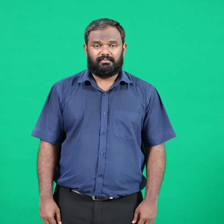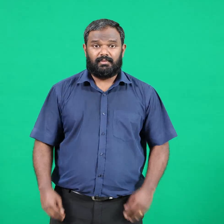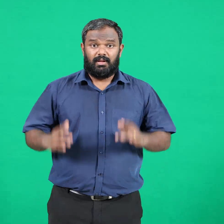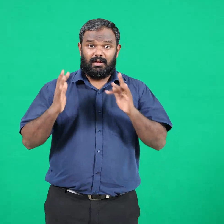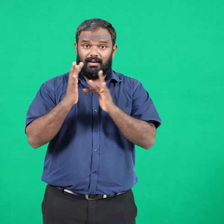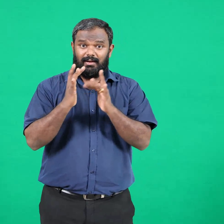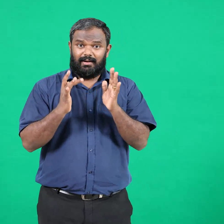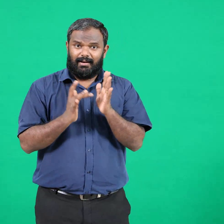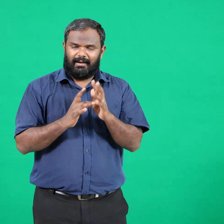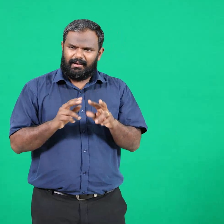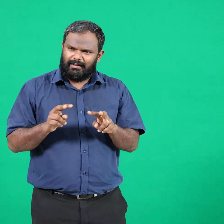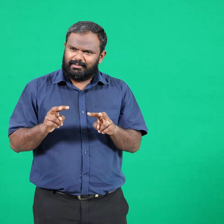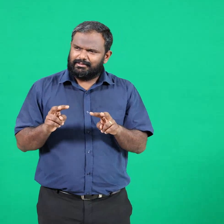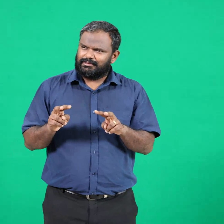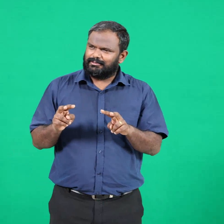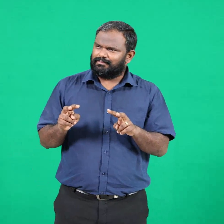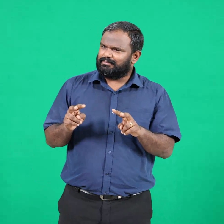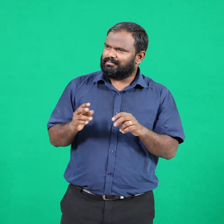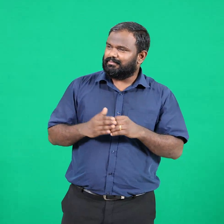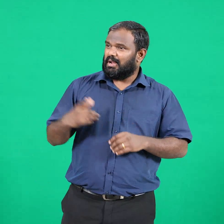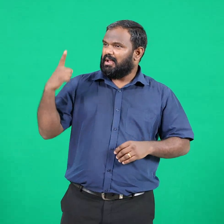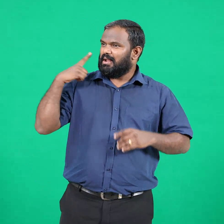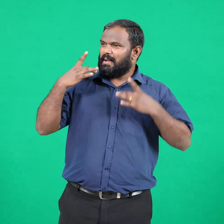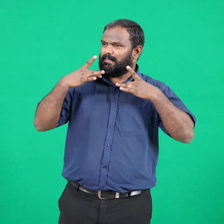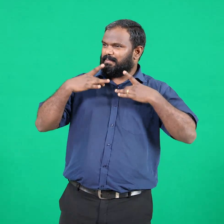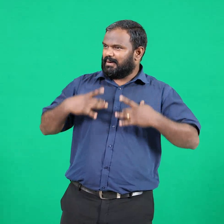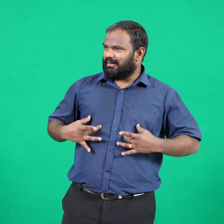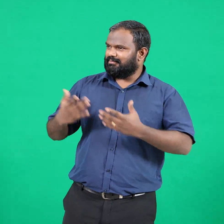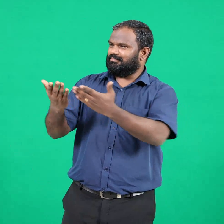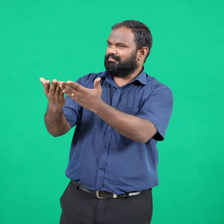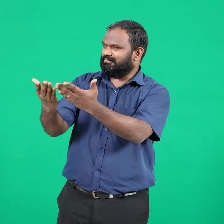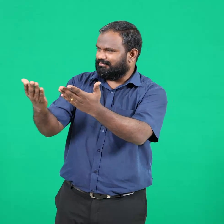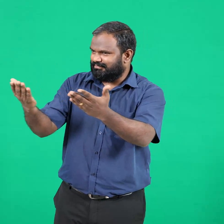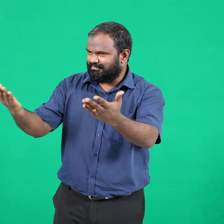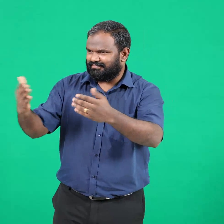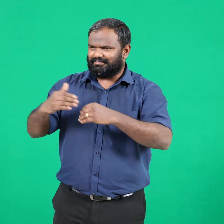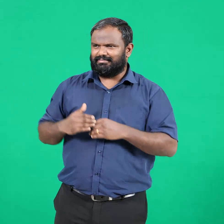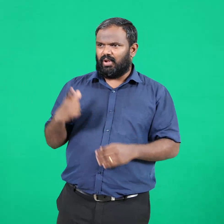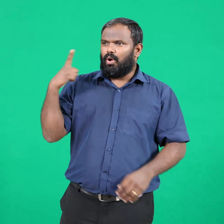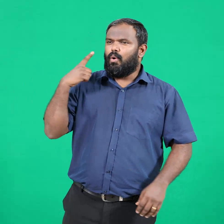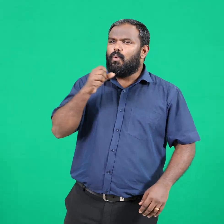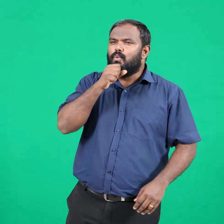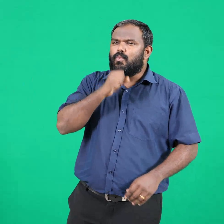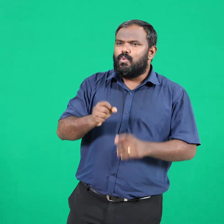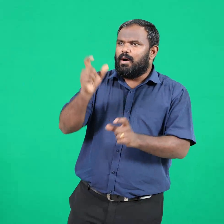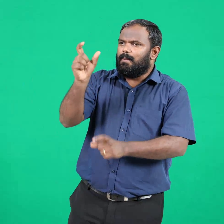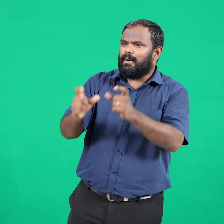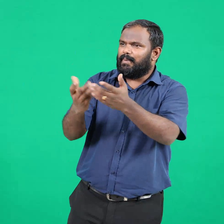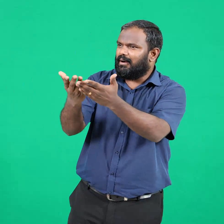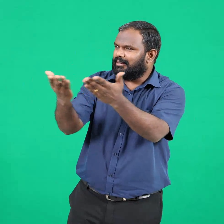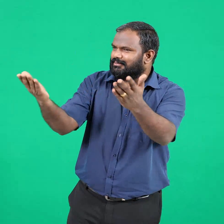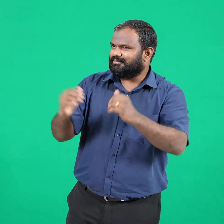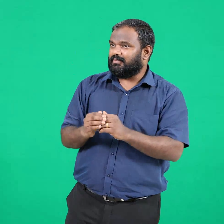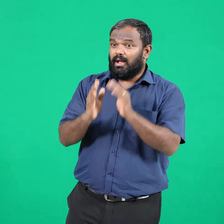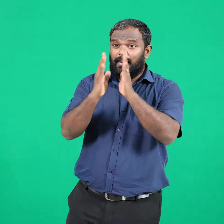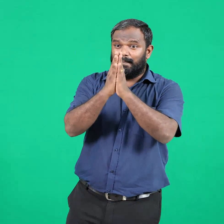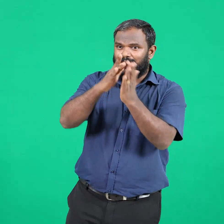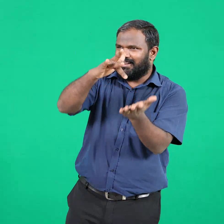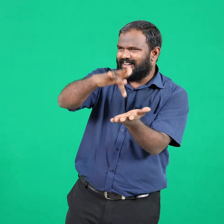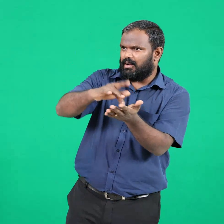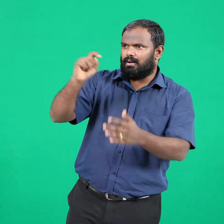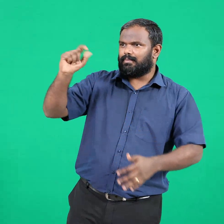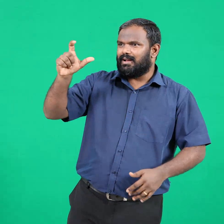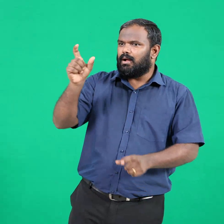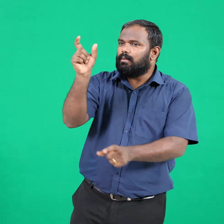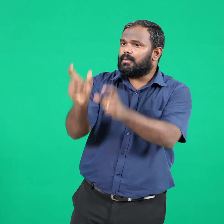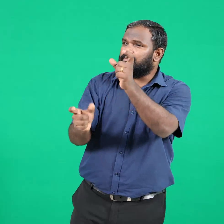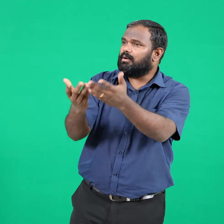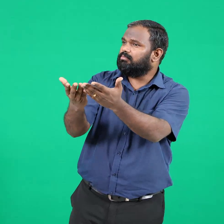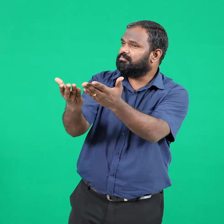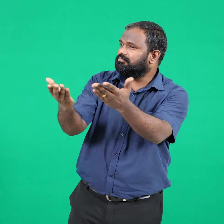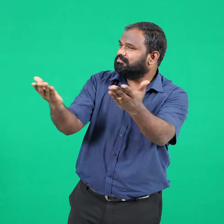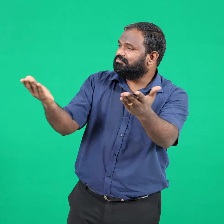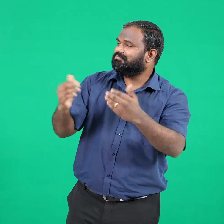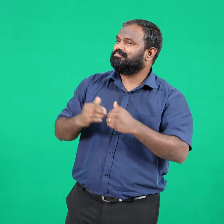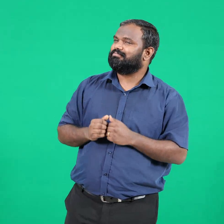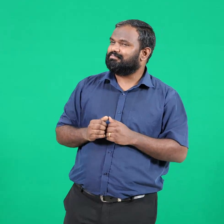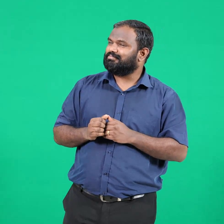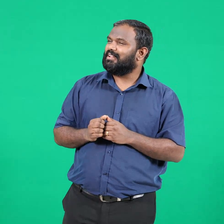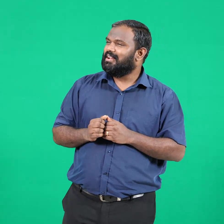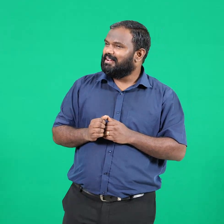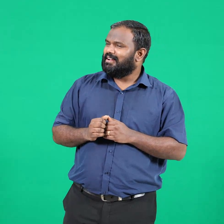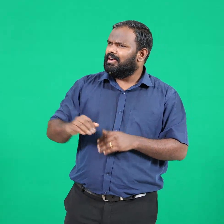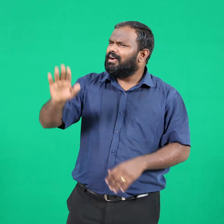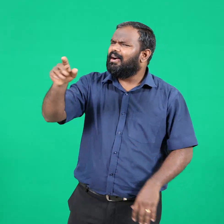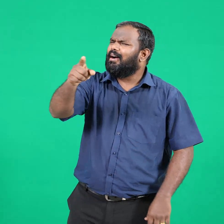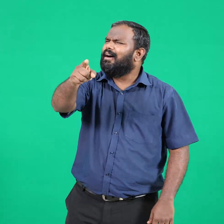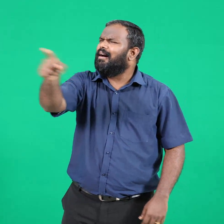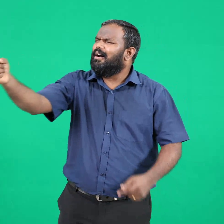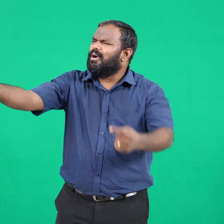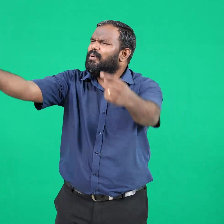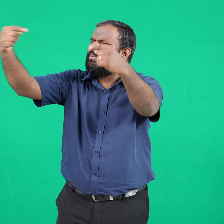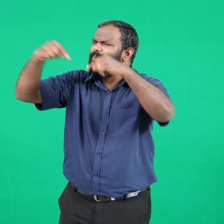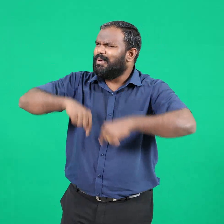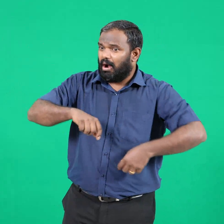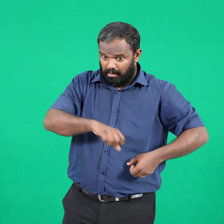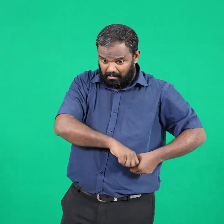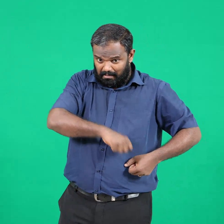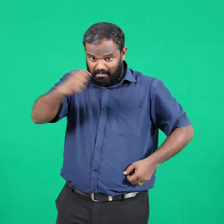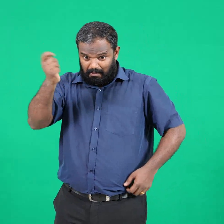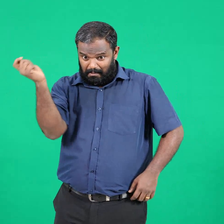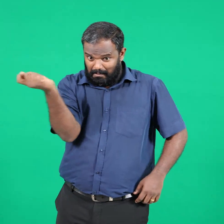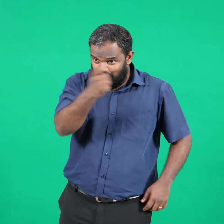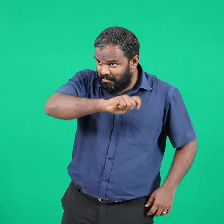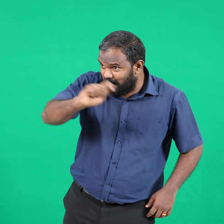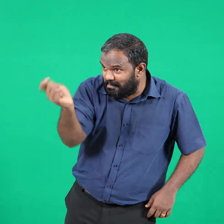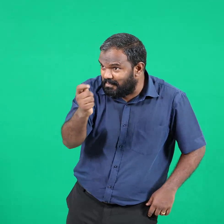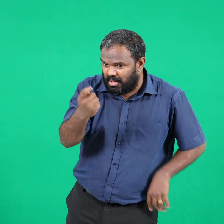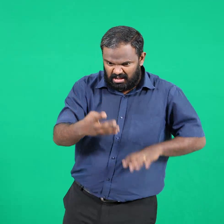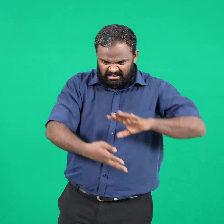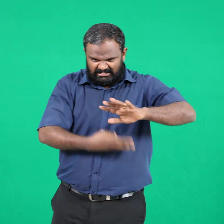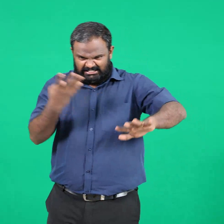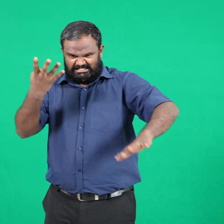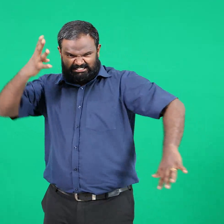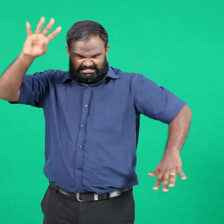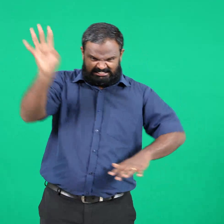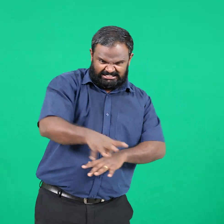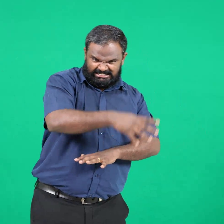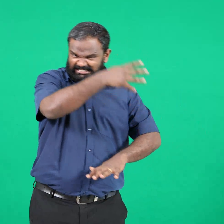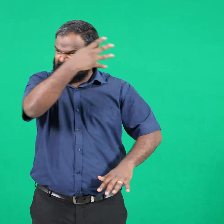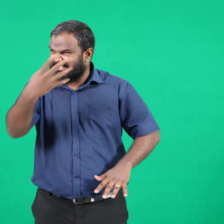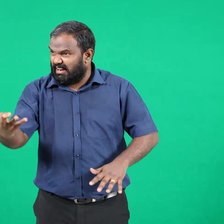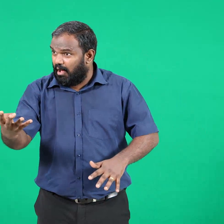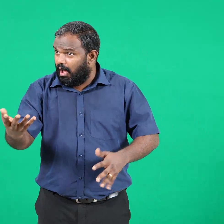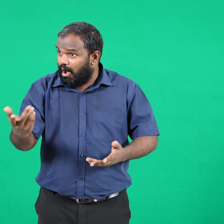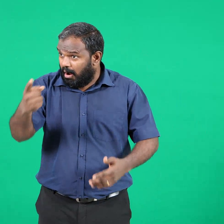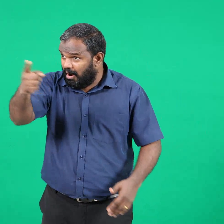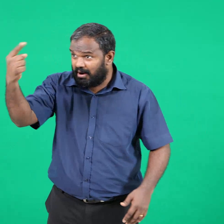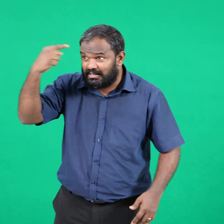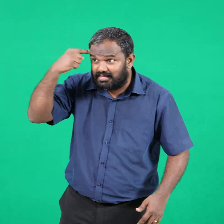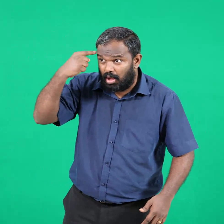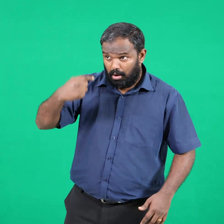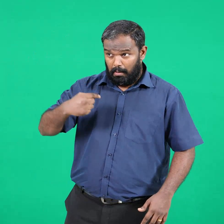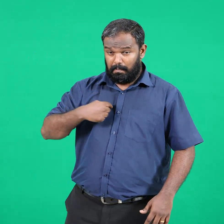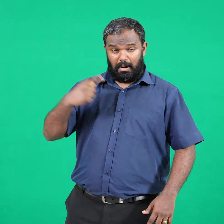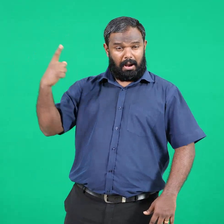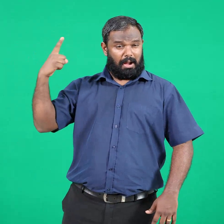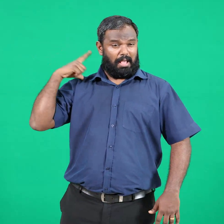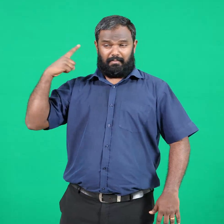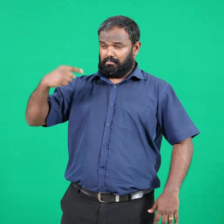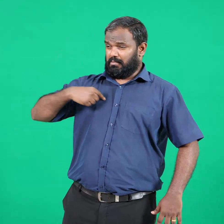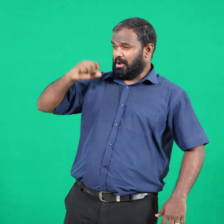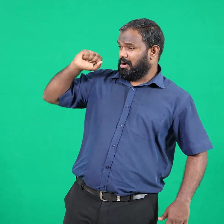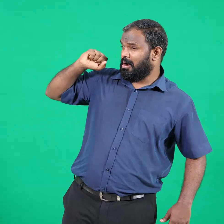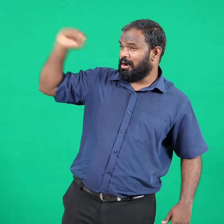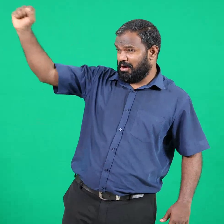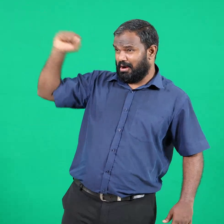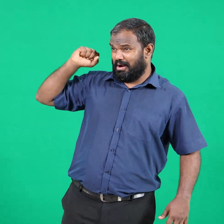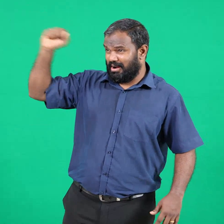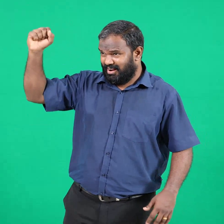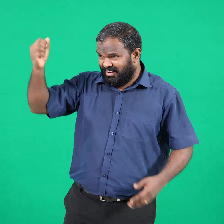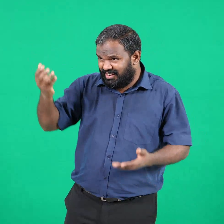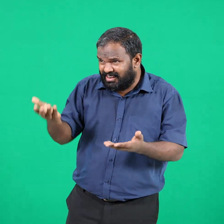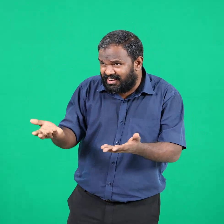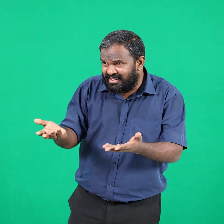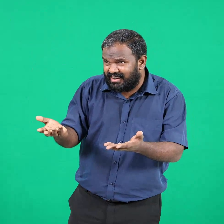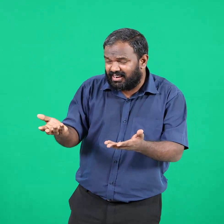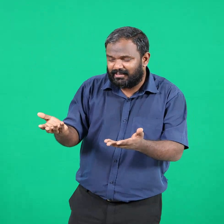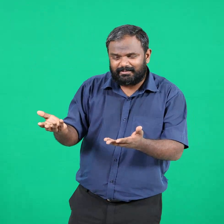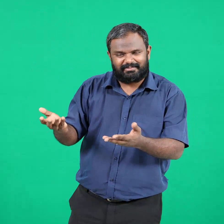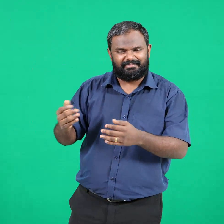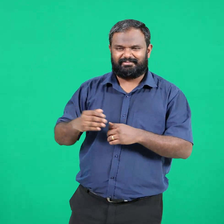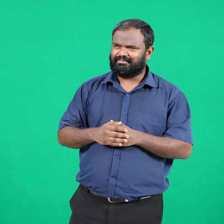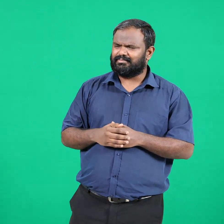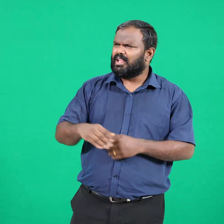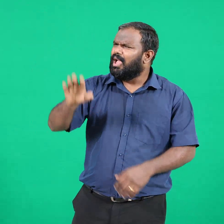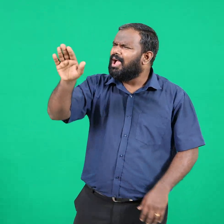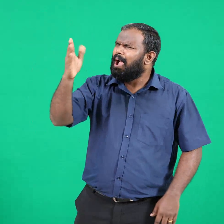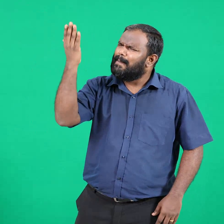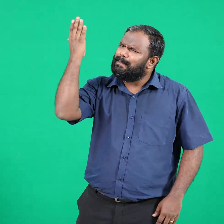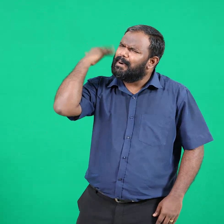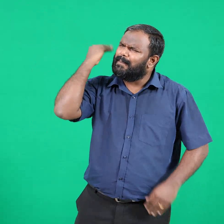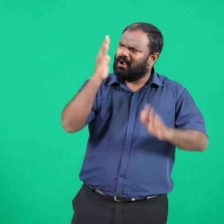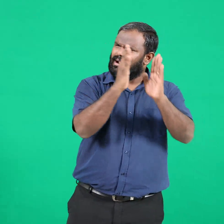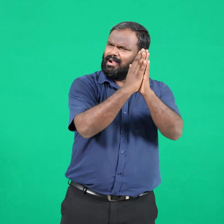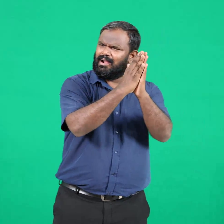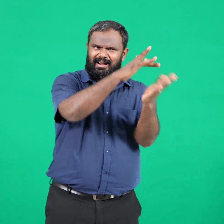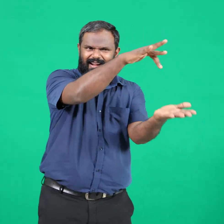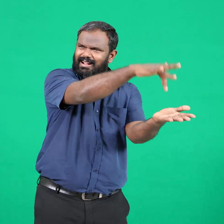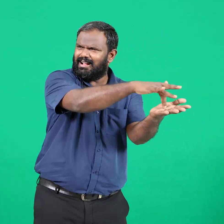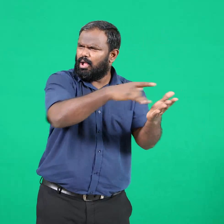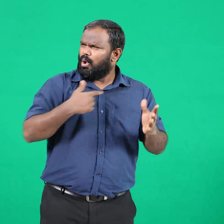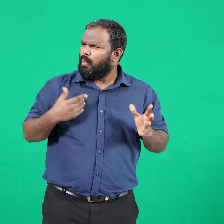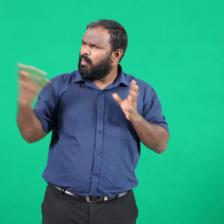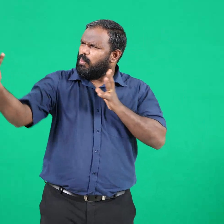Then Jesus said to the chief priests, temple officers, and elders who had come for Him, "Have you come out with swords and clubs as you would against an outlaw?